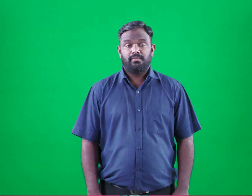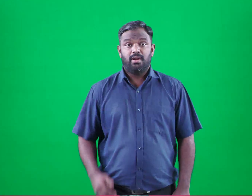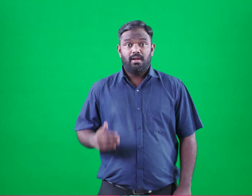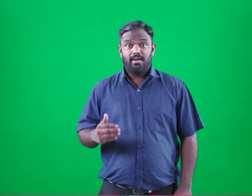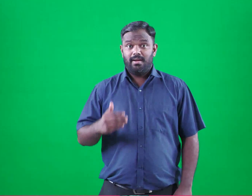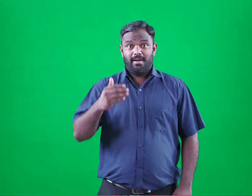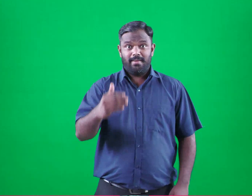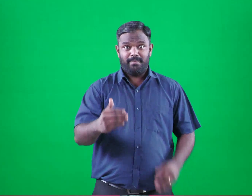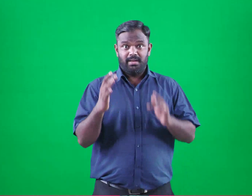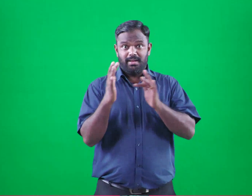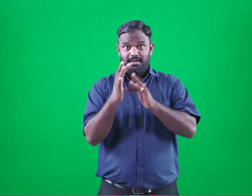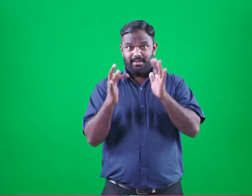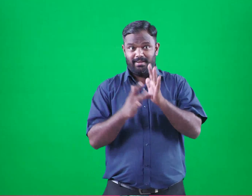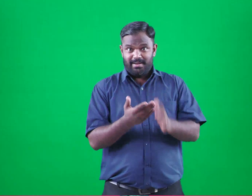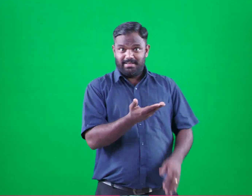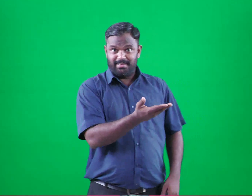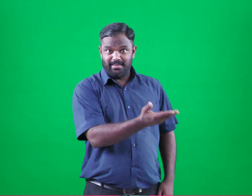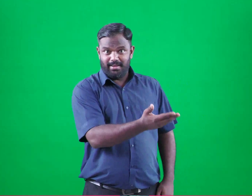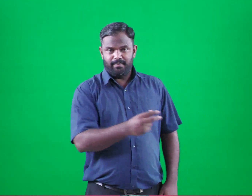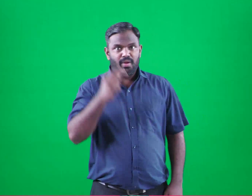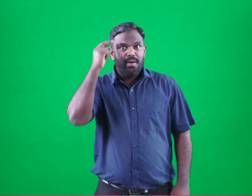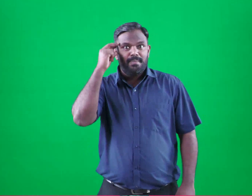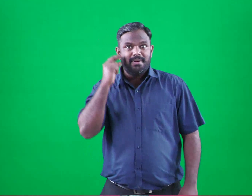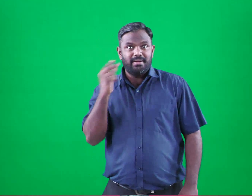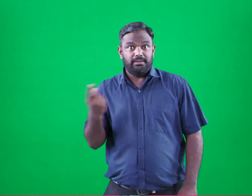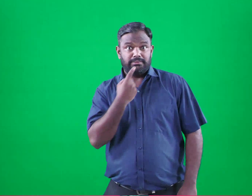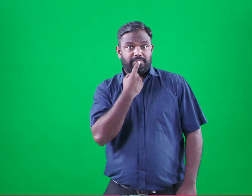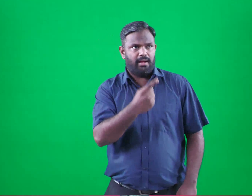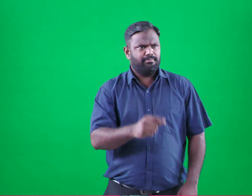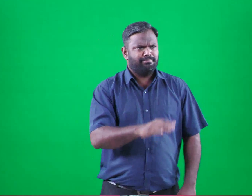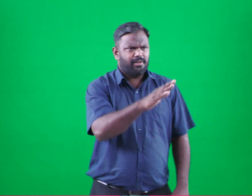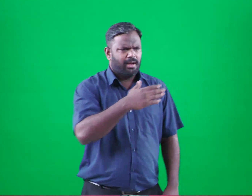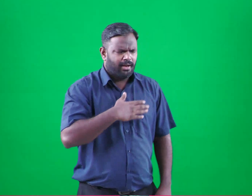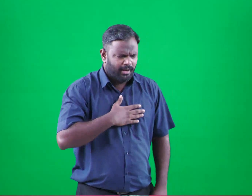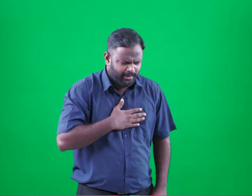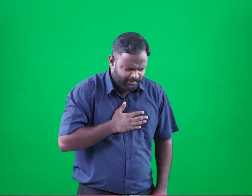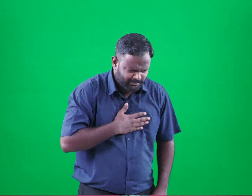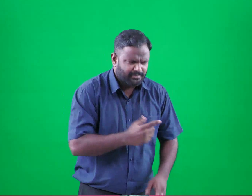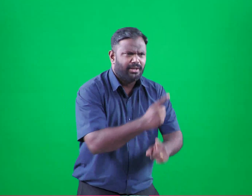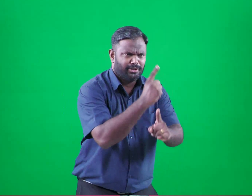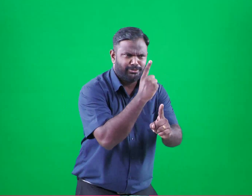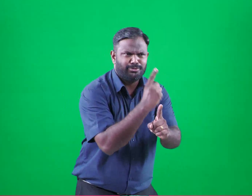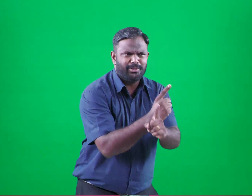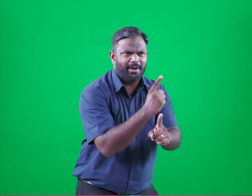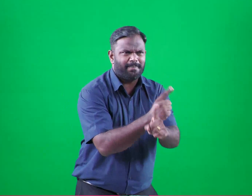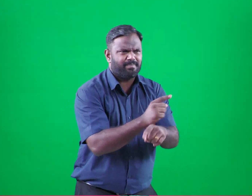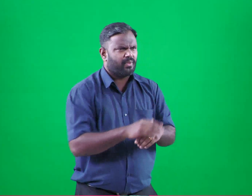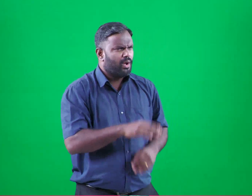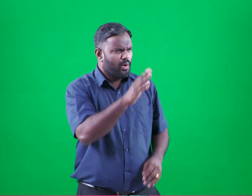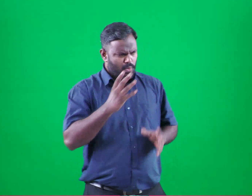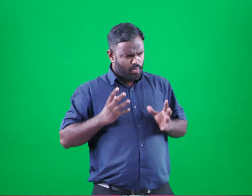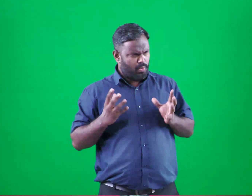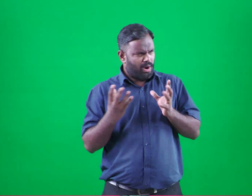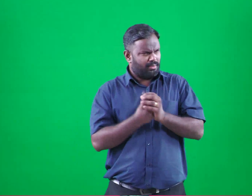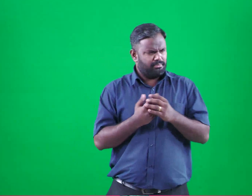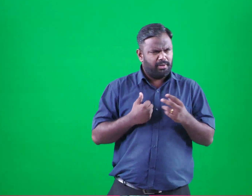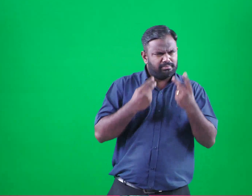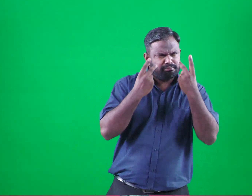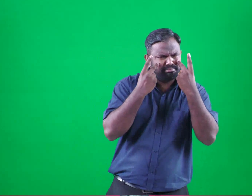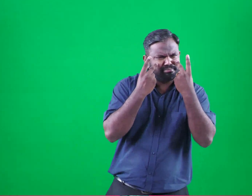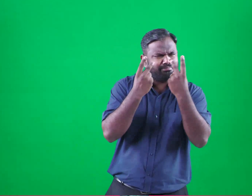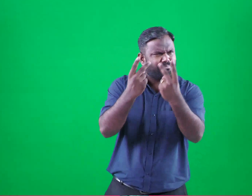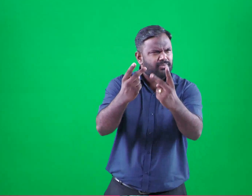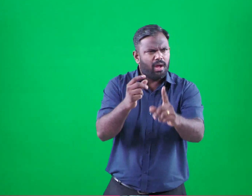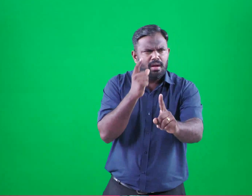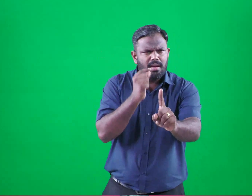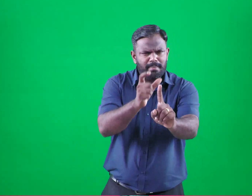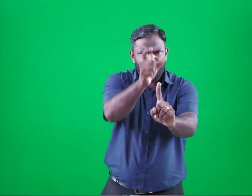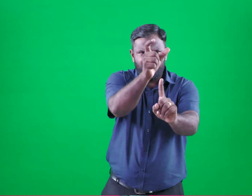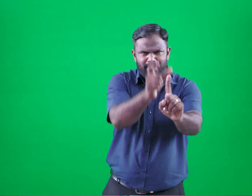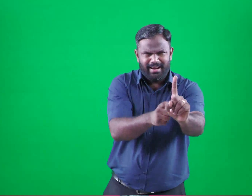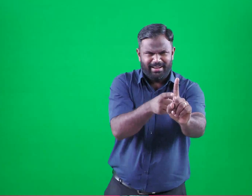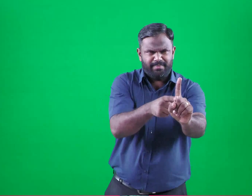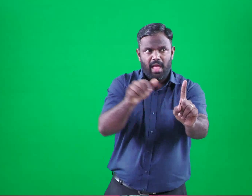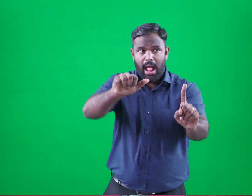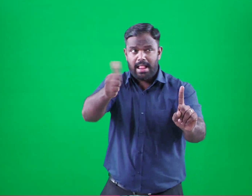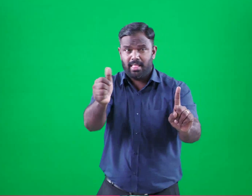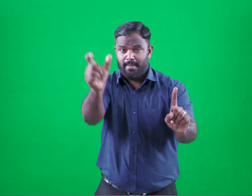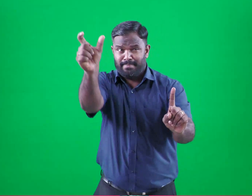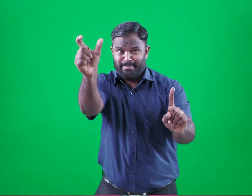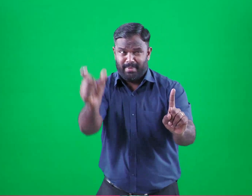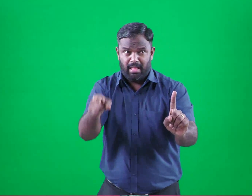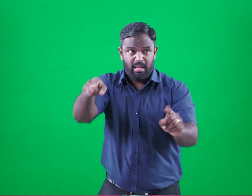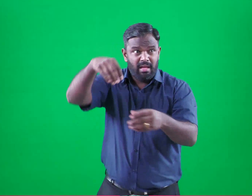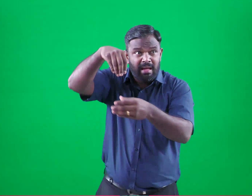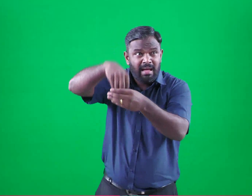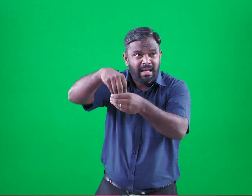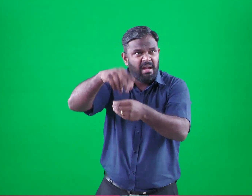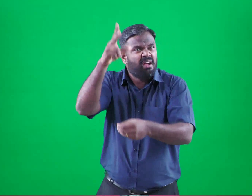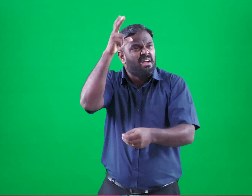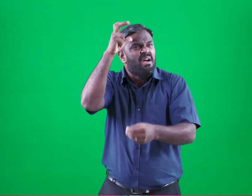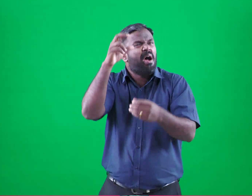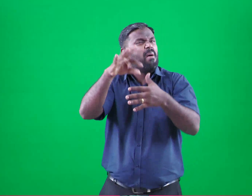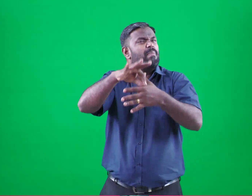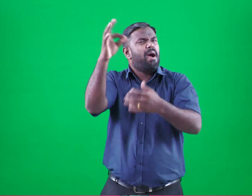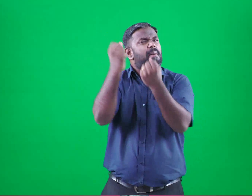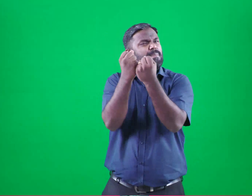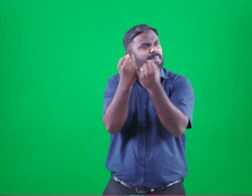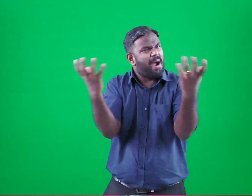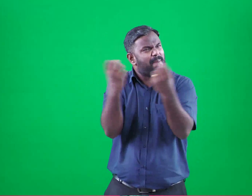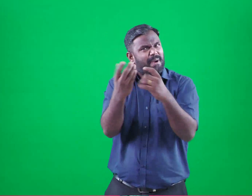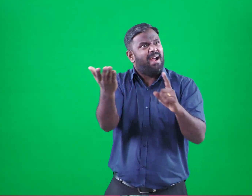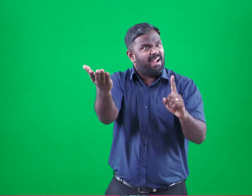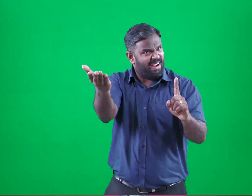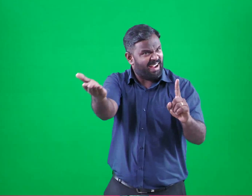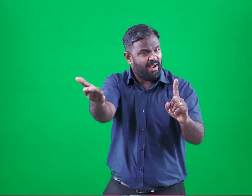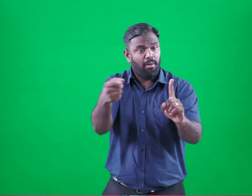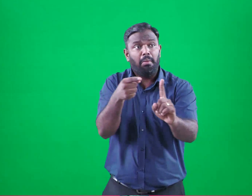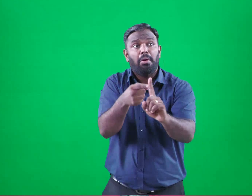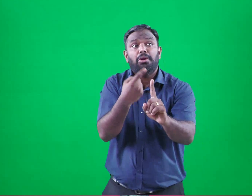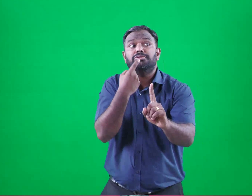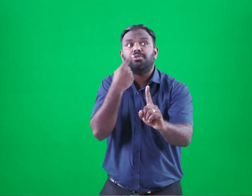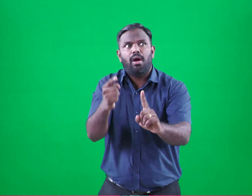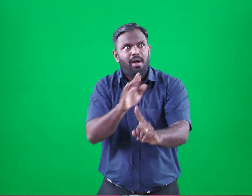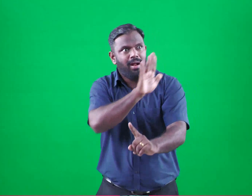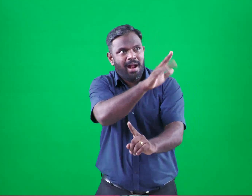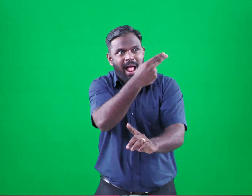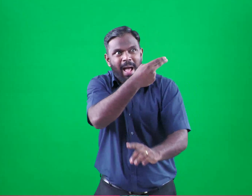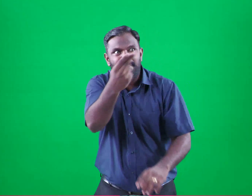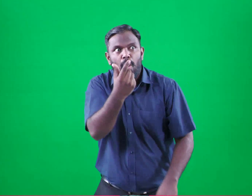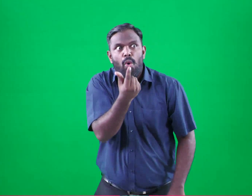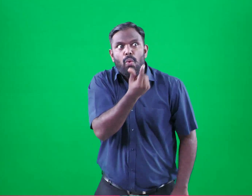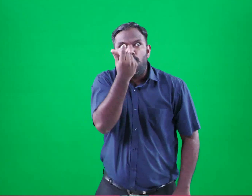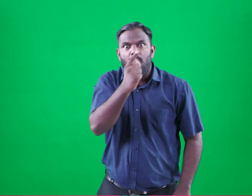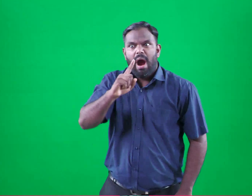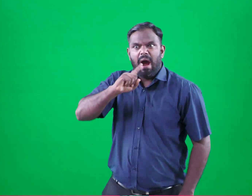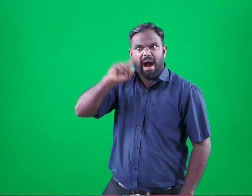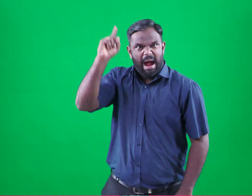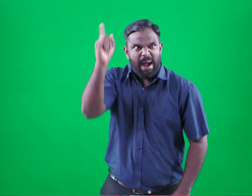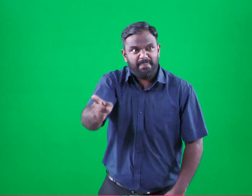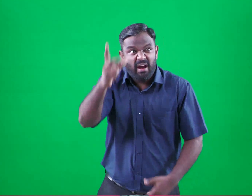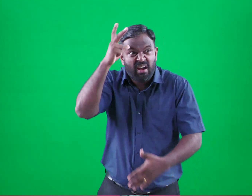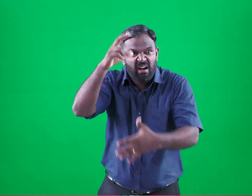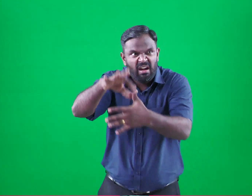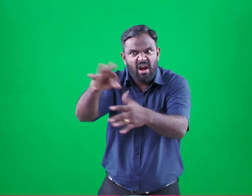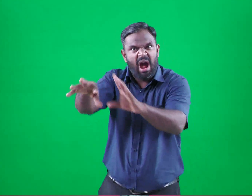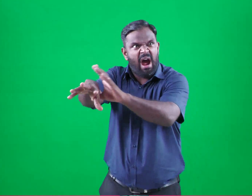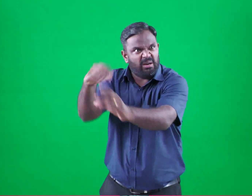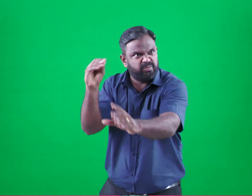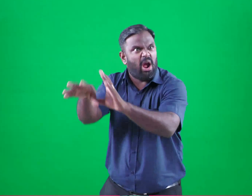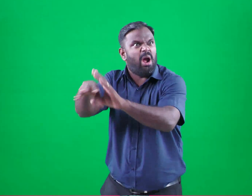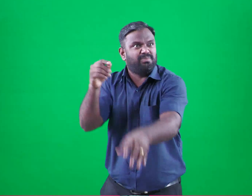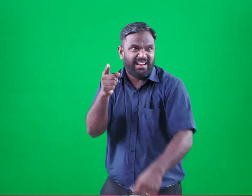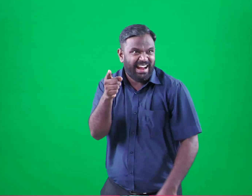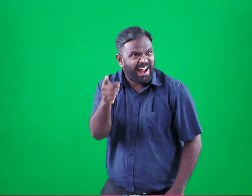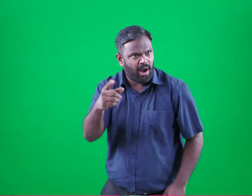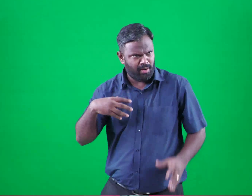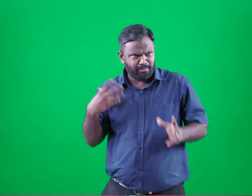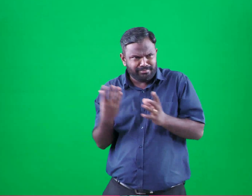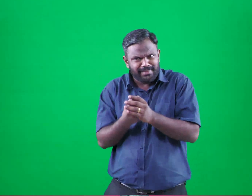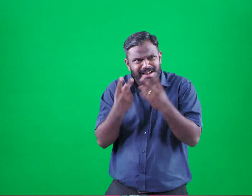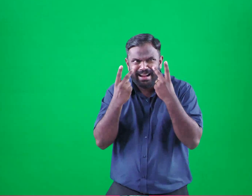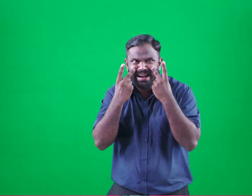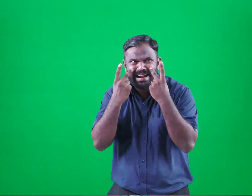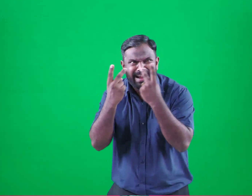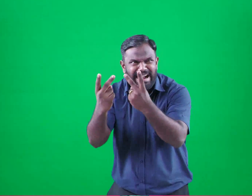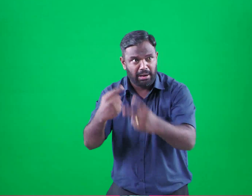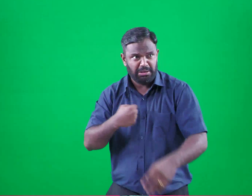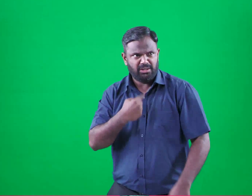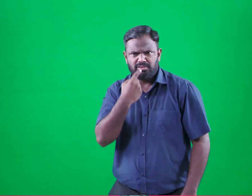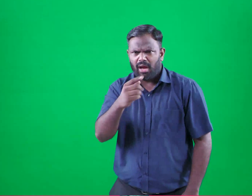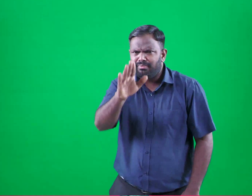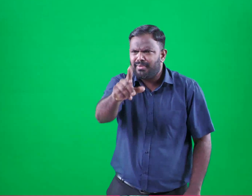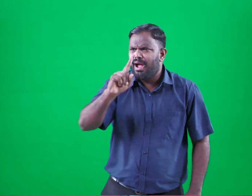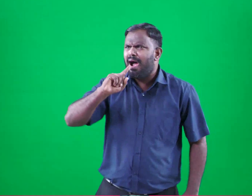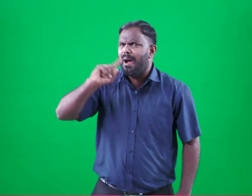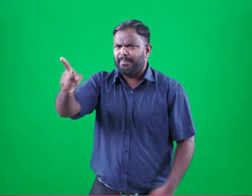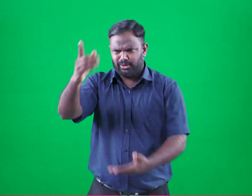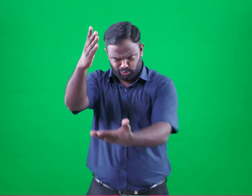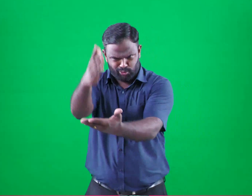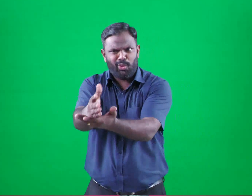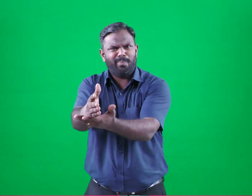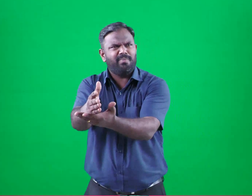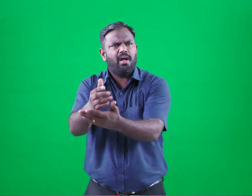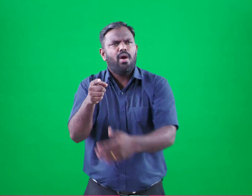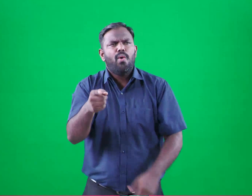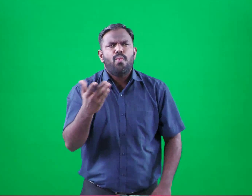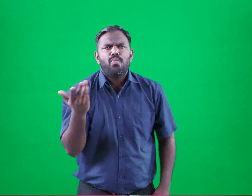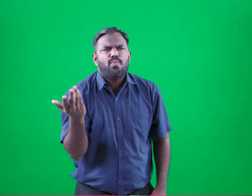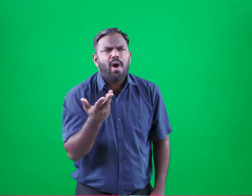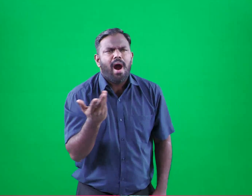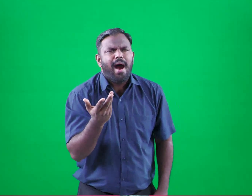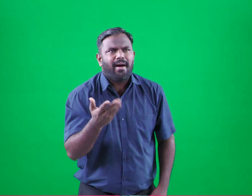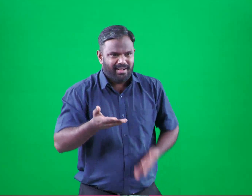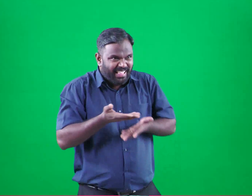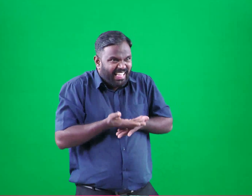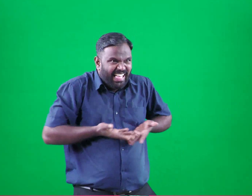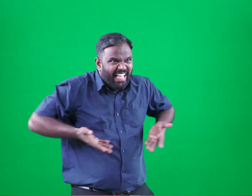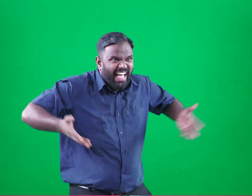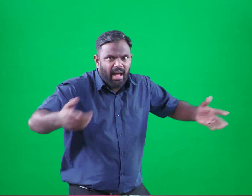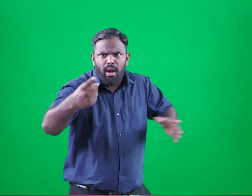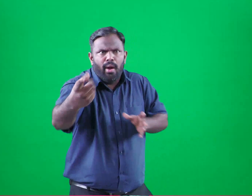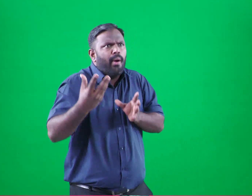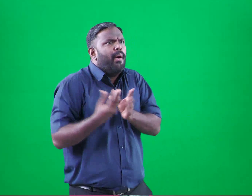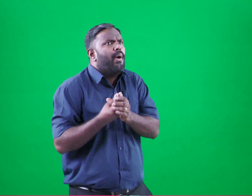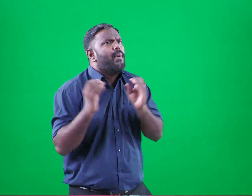John said to Him, "Teacher, we saw someone else driving out demons in Your name, and we tried to stop him, because he does not accompany us."